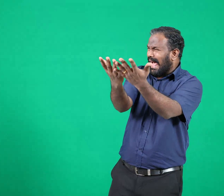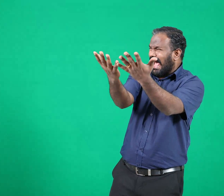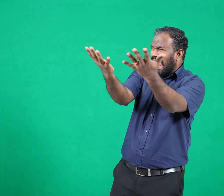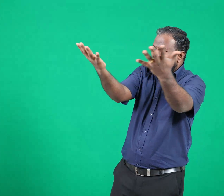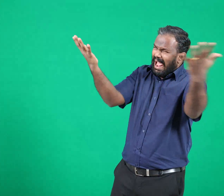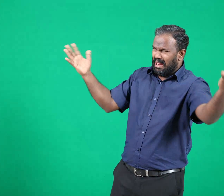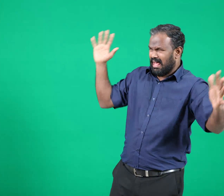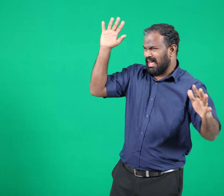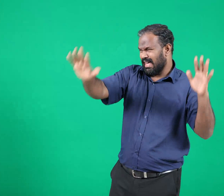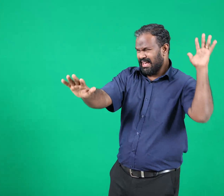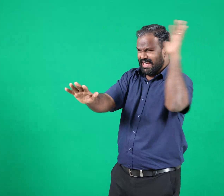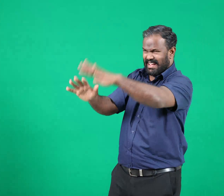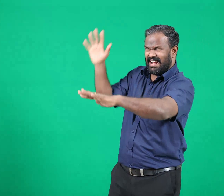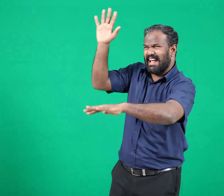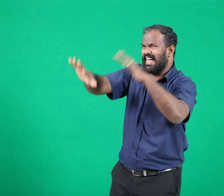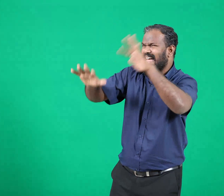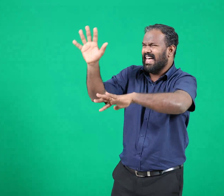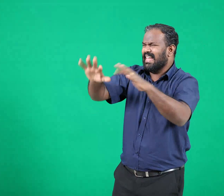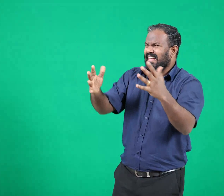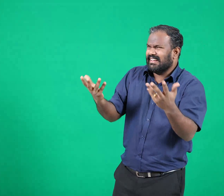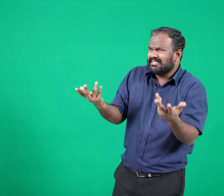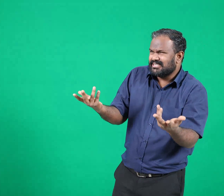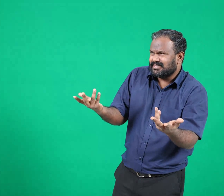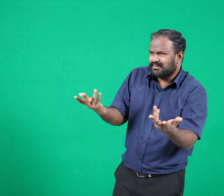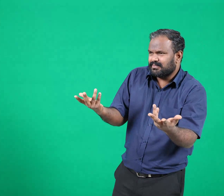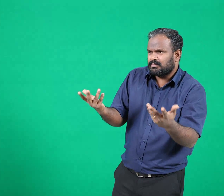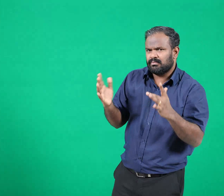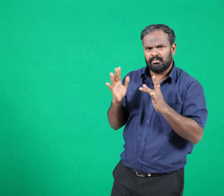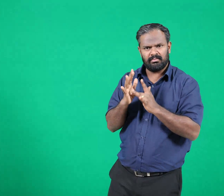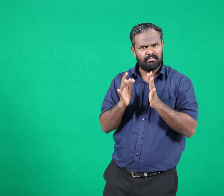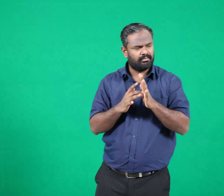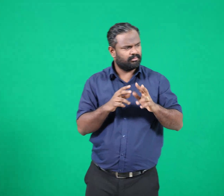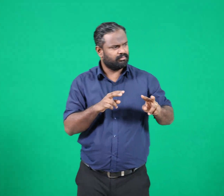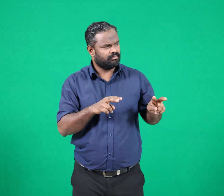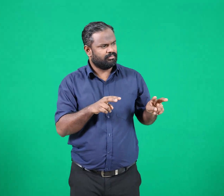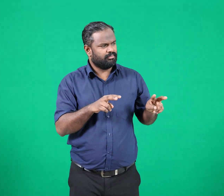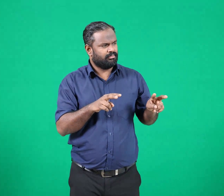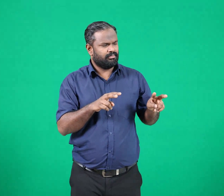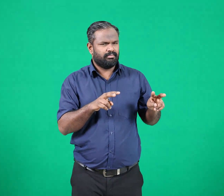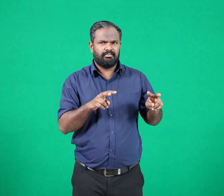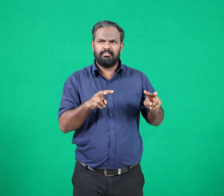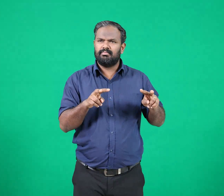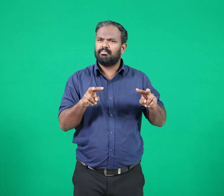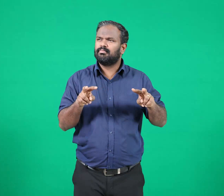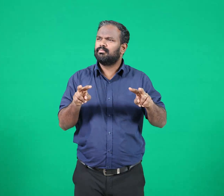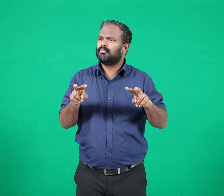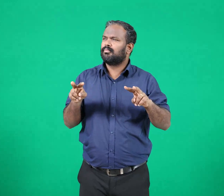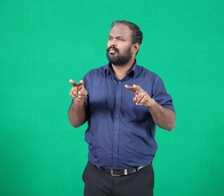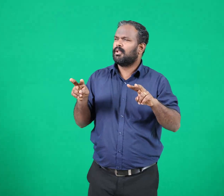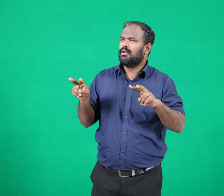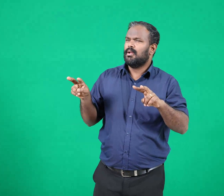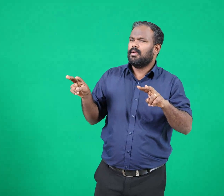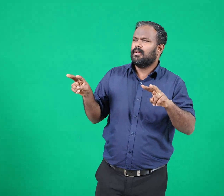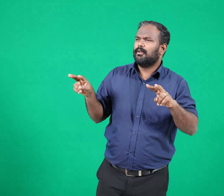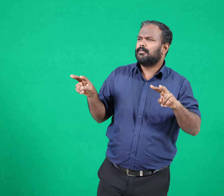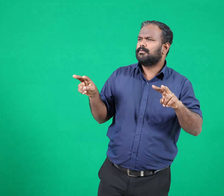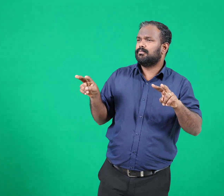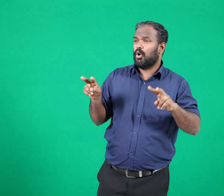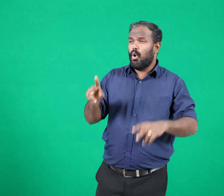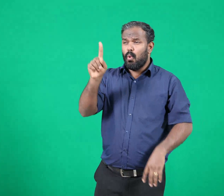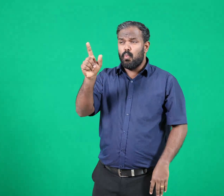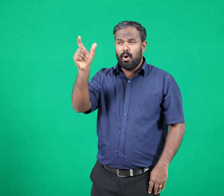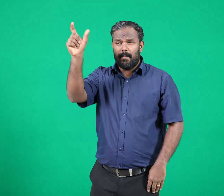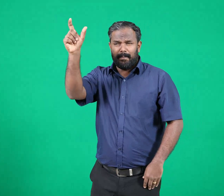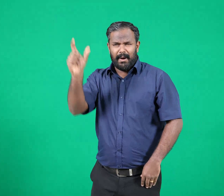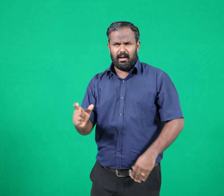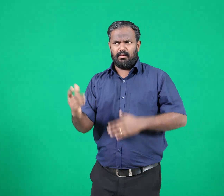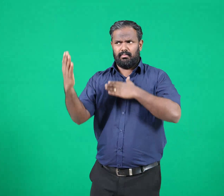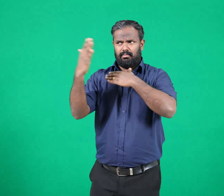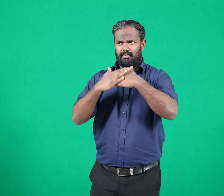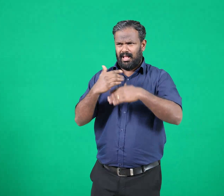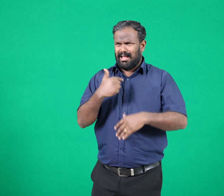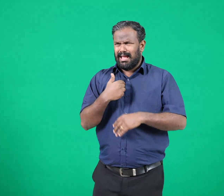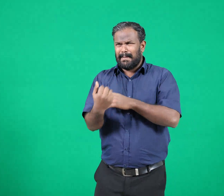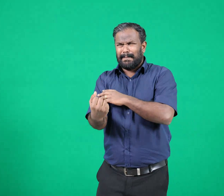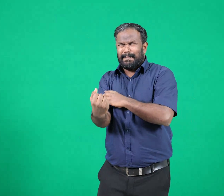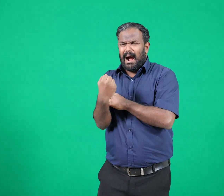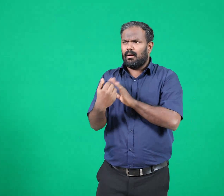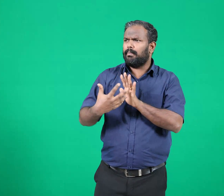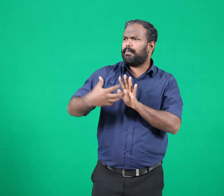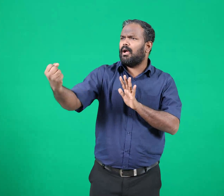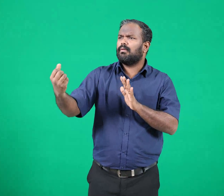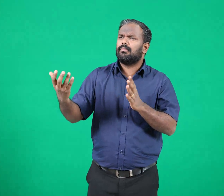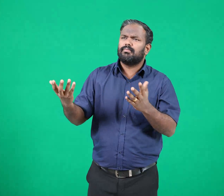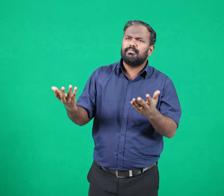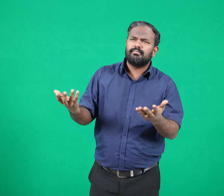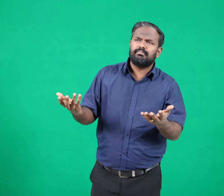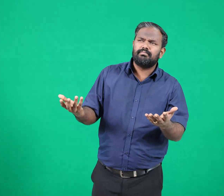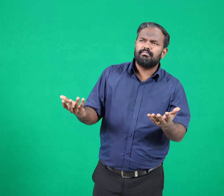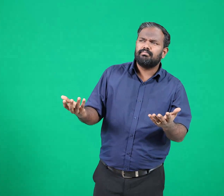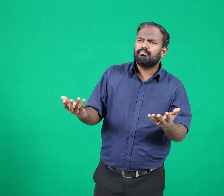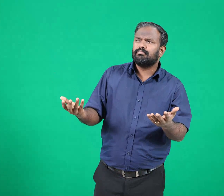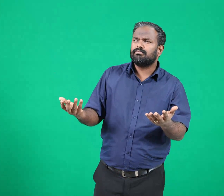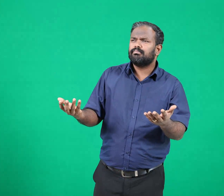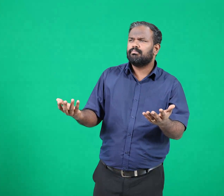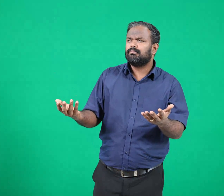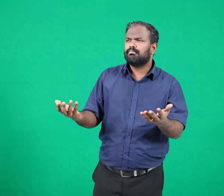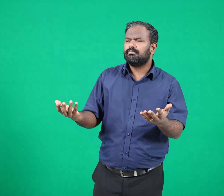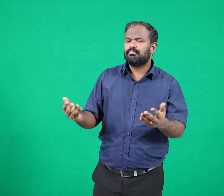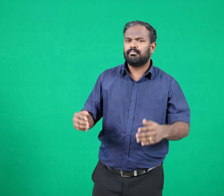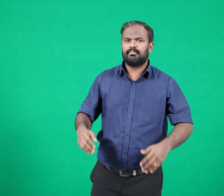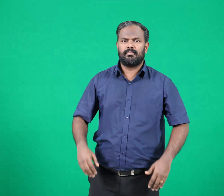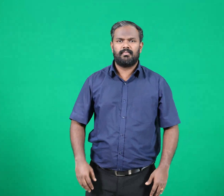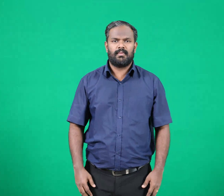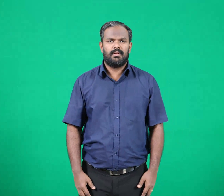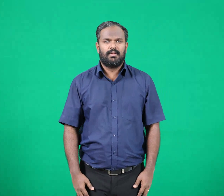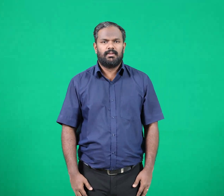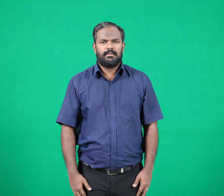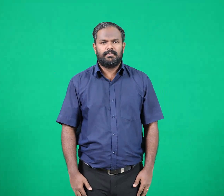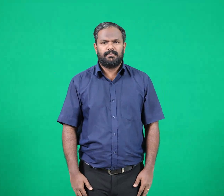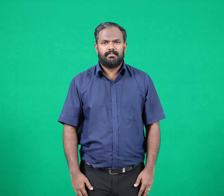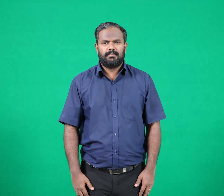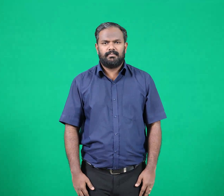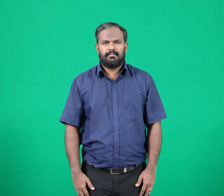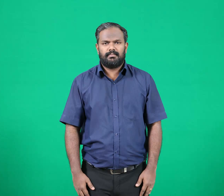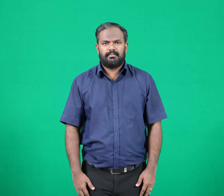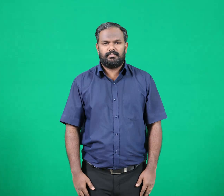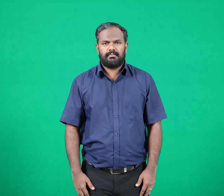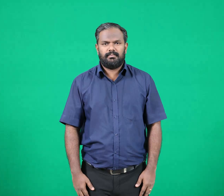But Jesus declared, "Someone touched Me, for I know that power has gone out from Me."